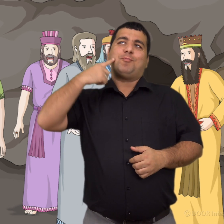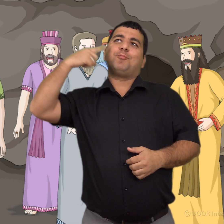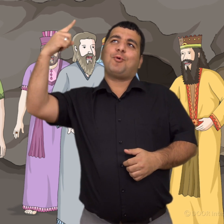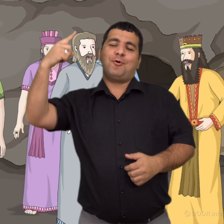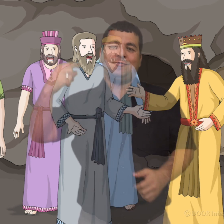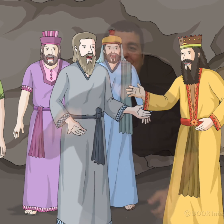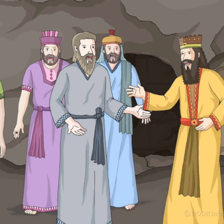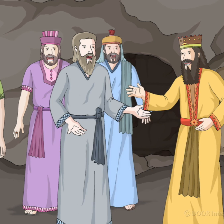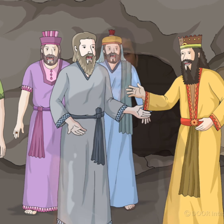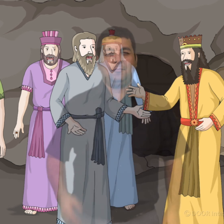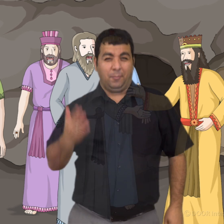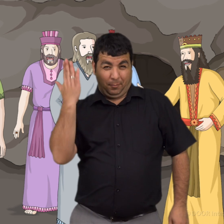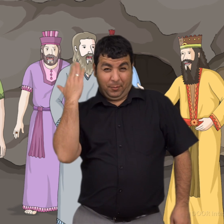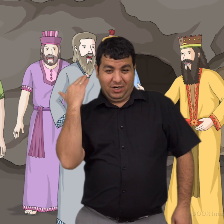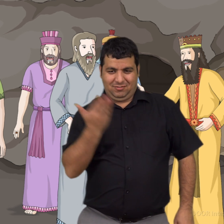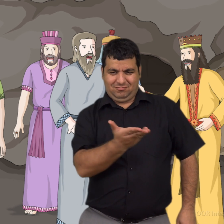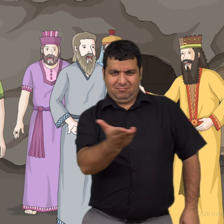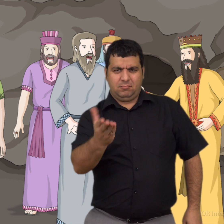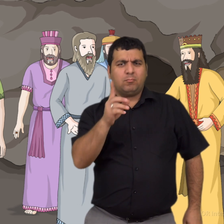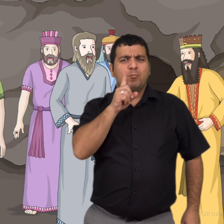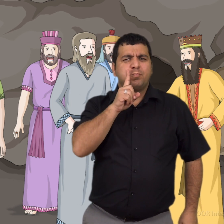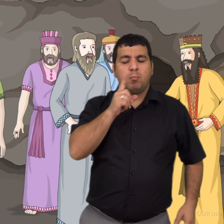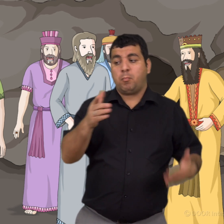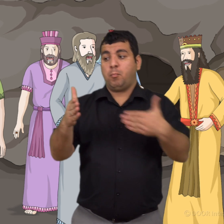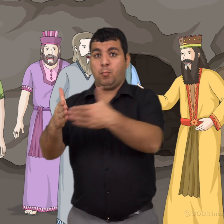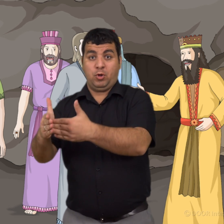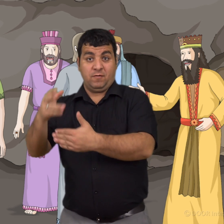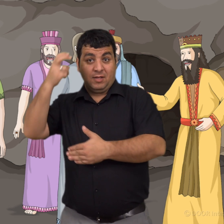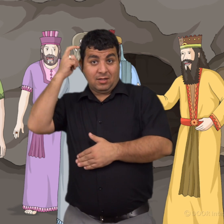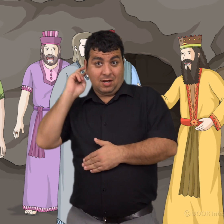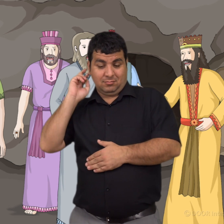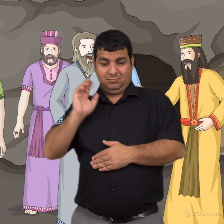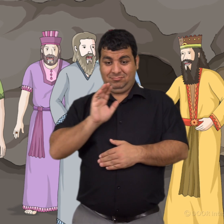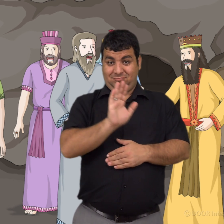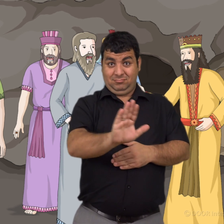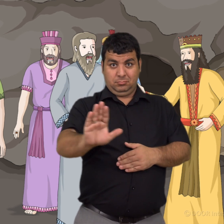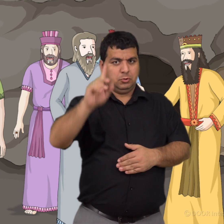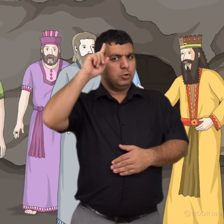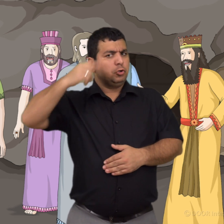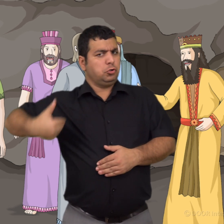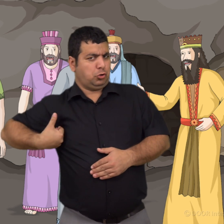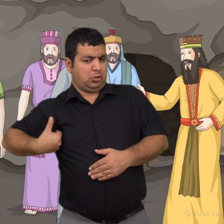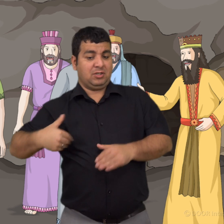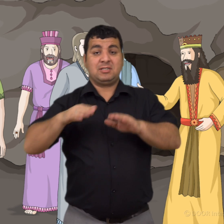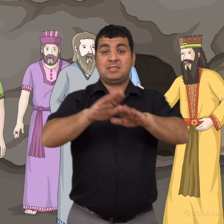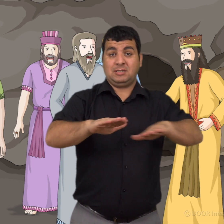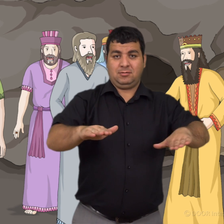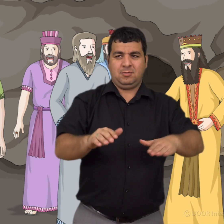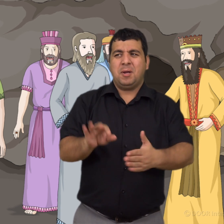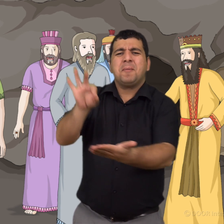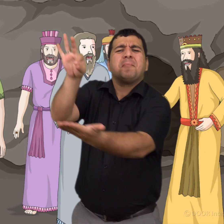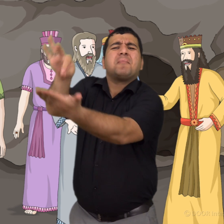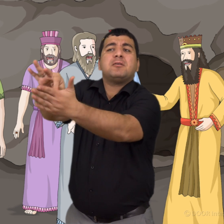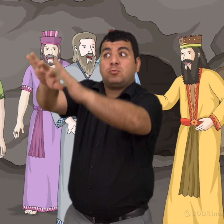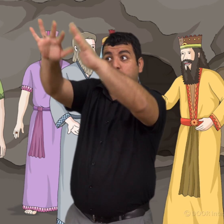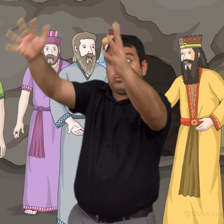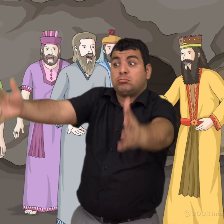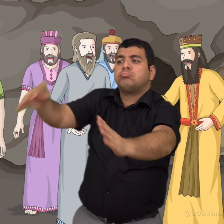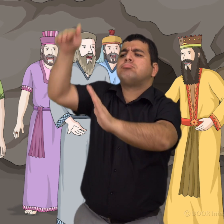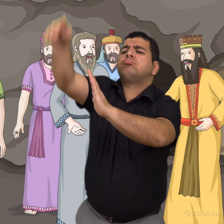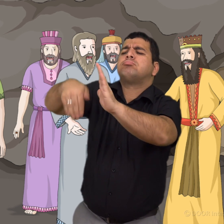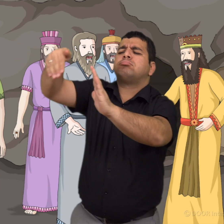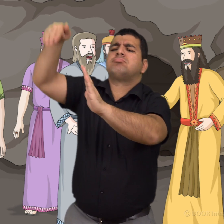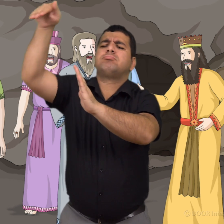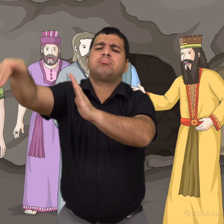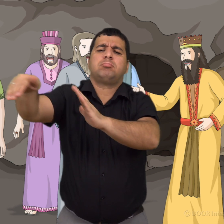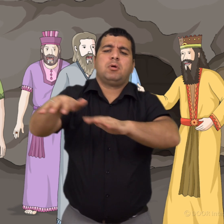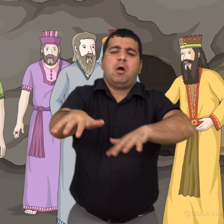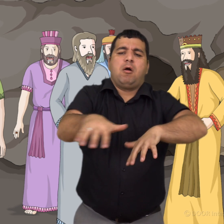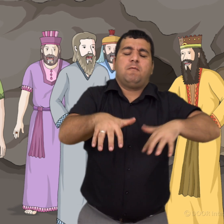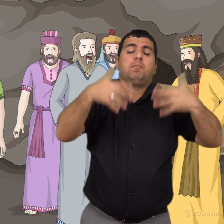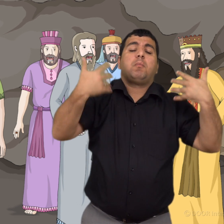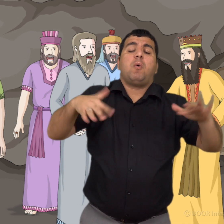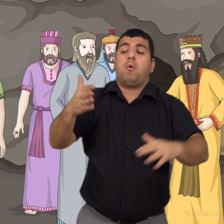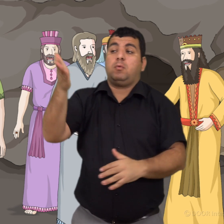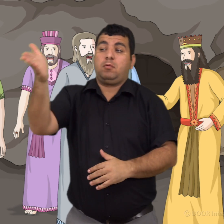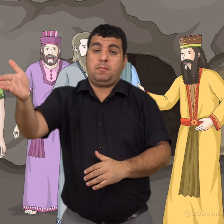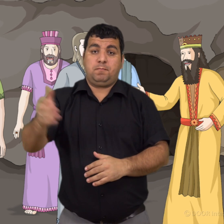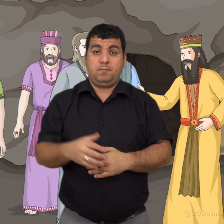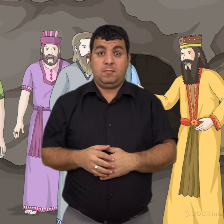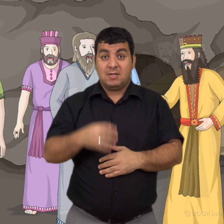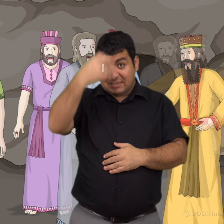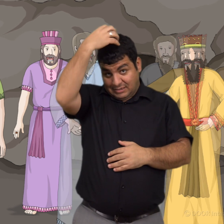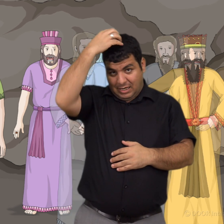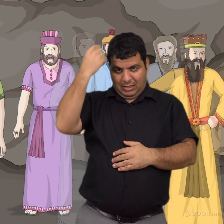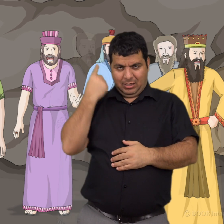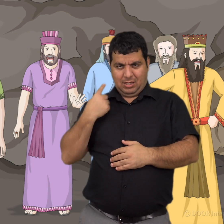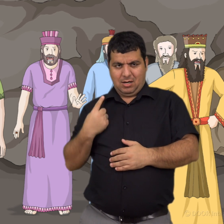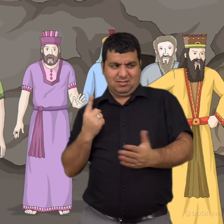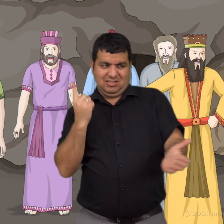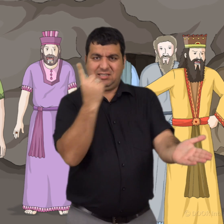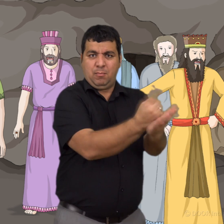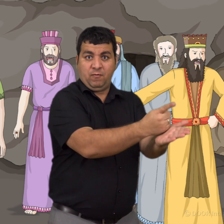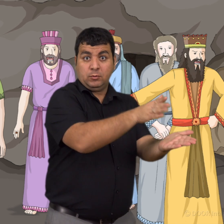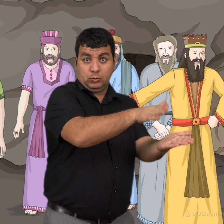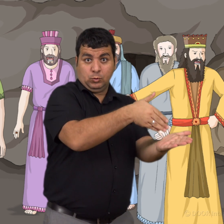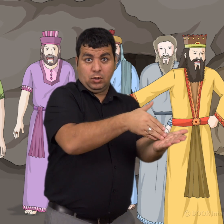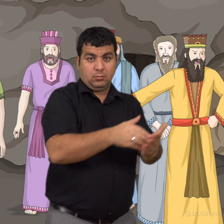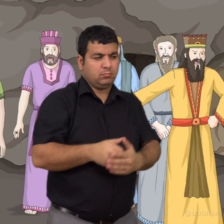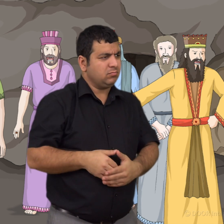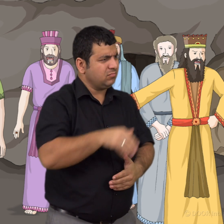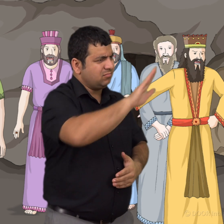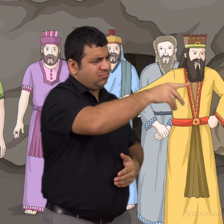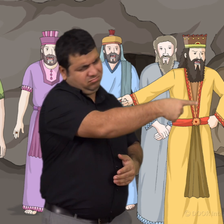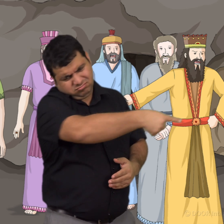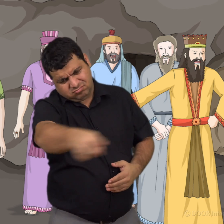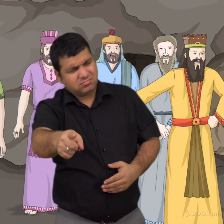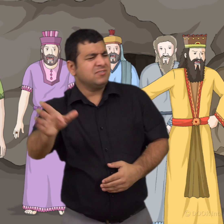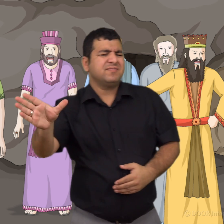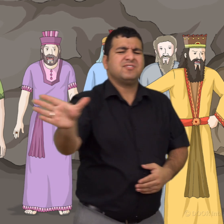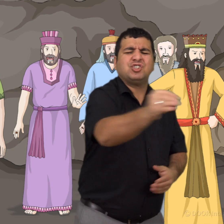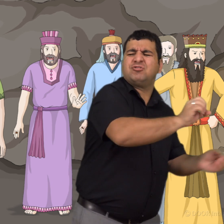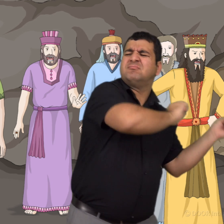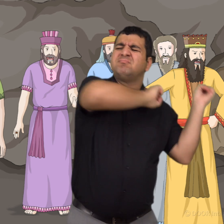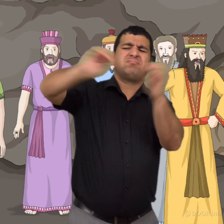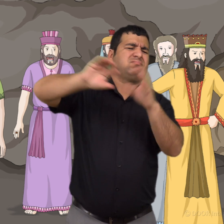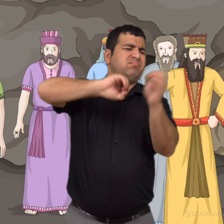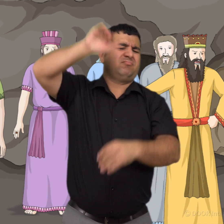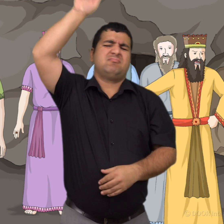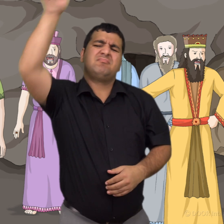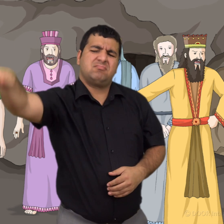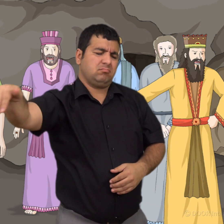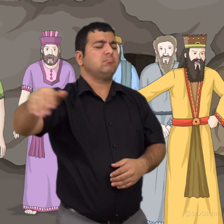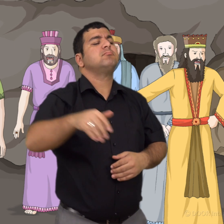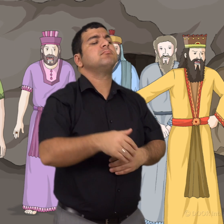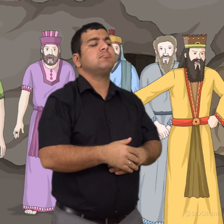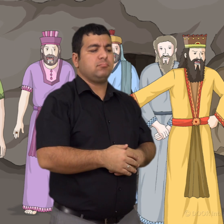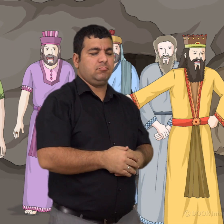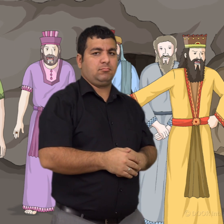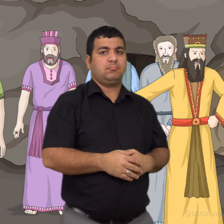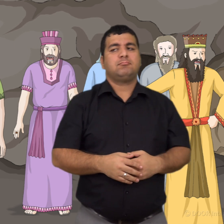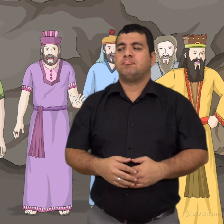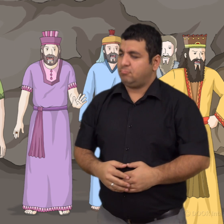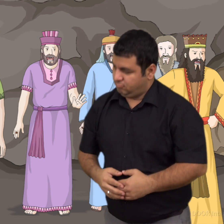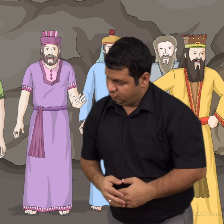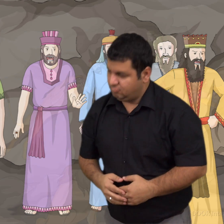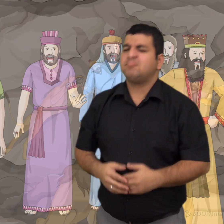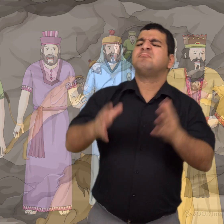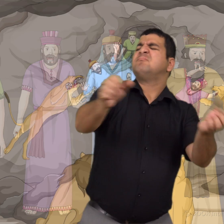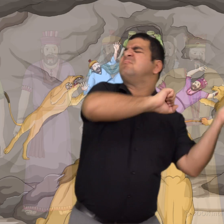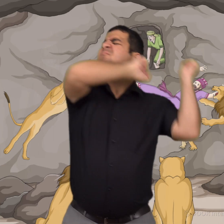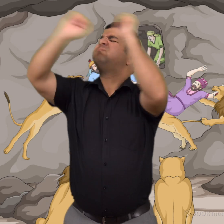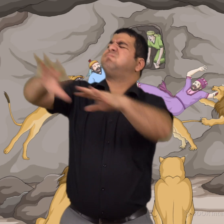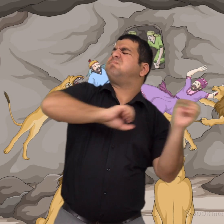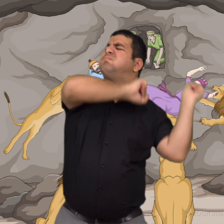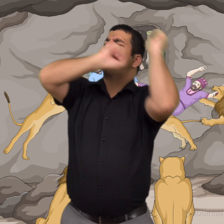At the command of the king, the men who had falsely accused Daniel were brought and thrown into the den of lions—they and their children and wives.